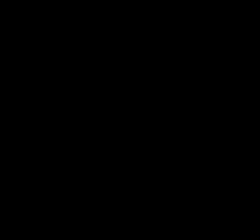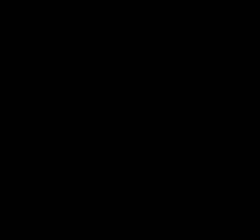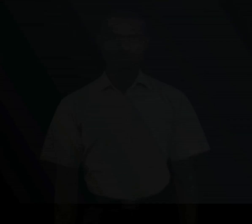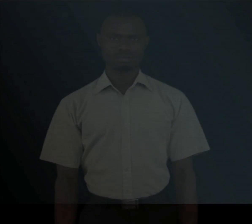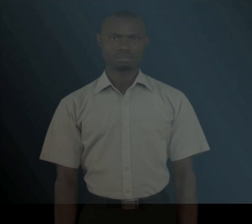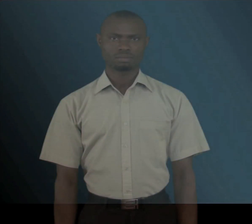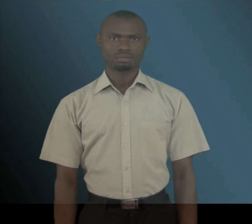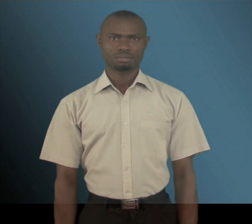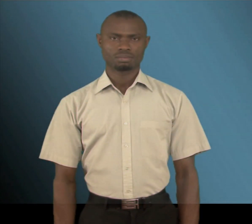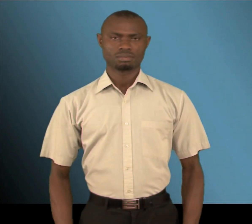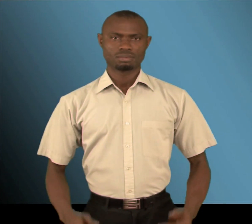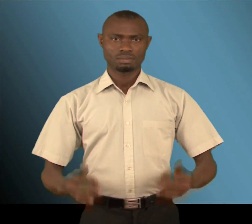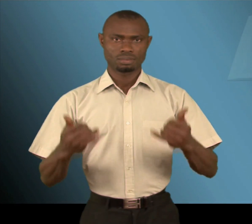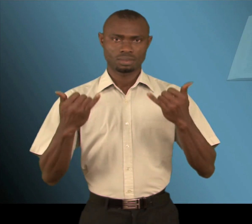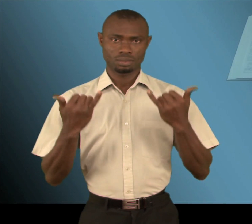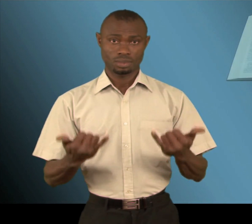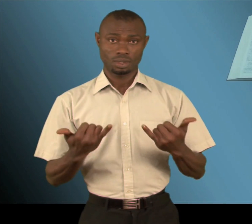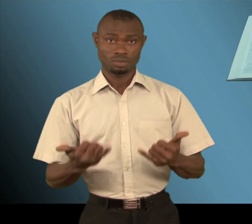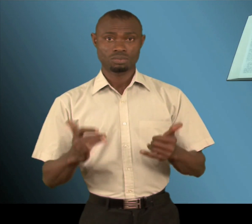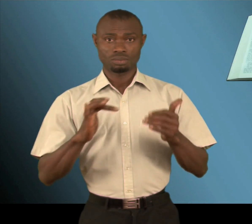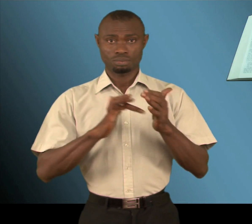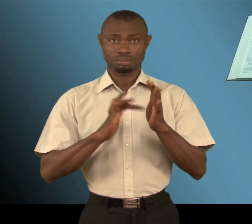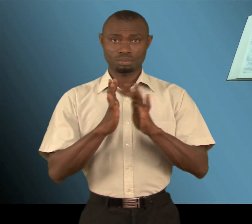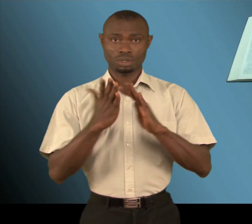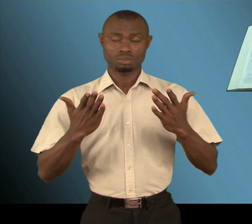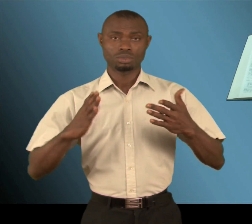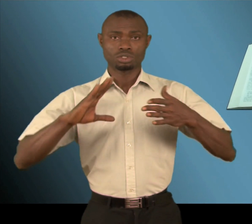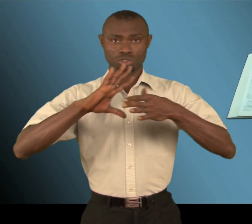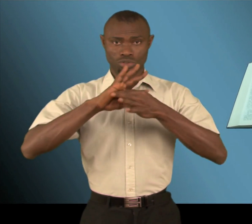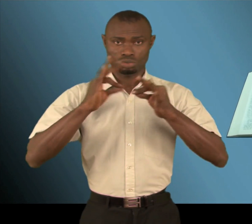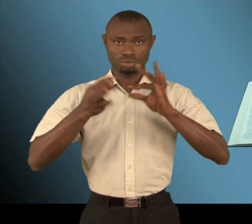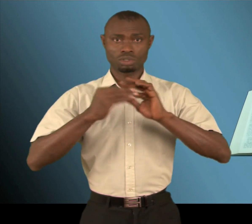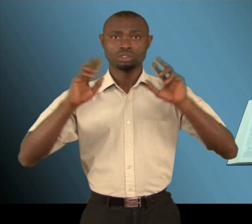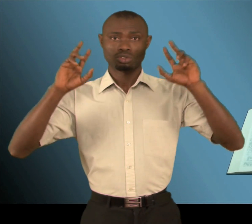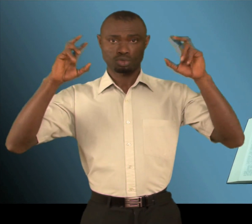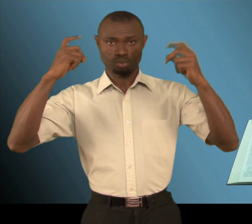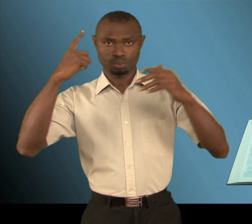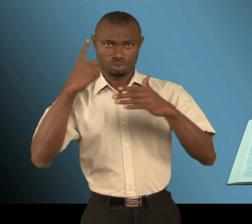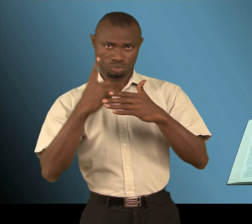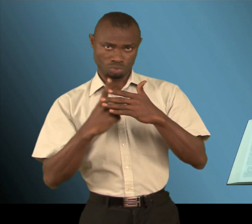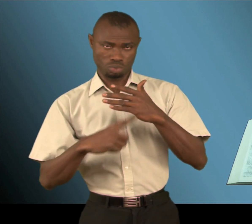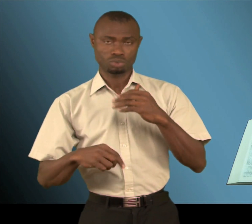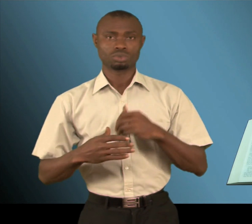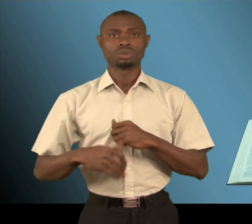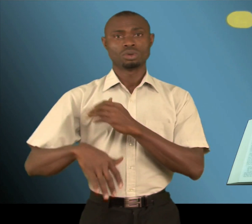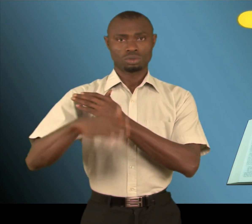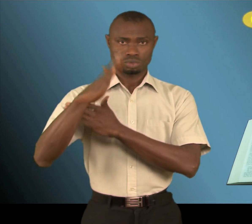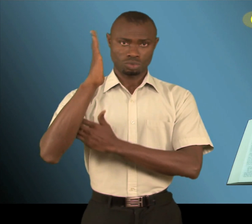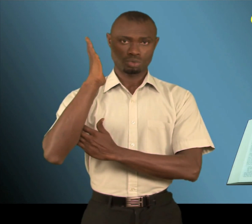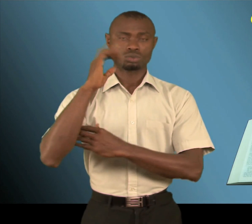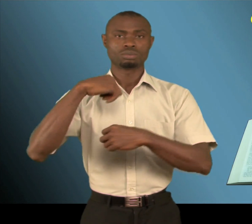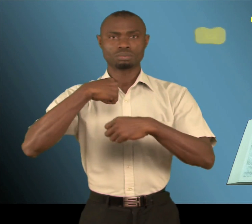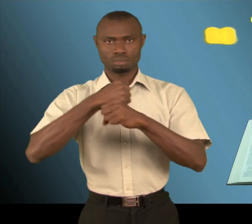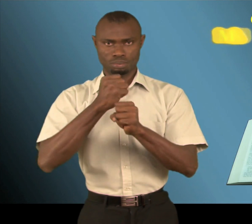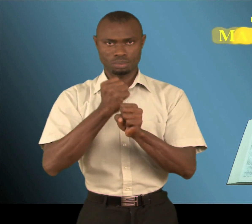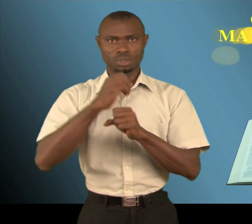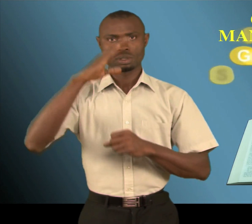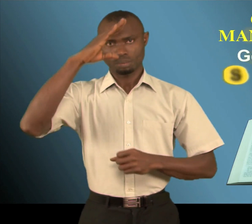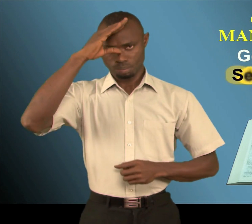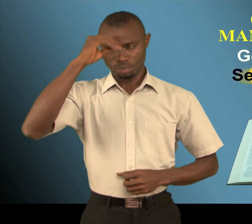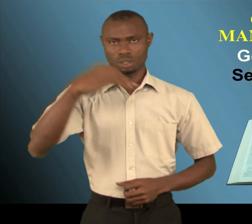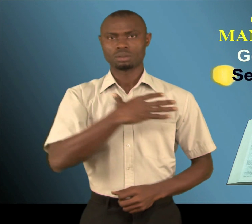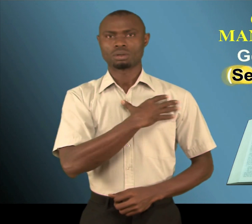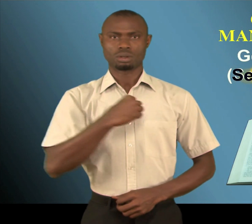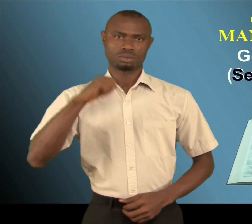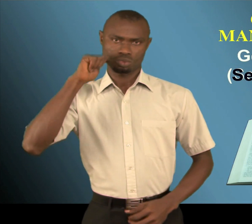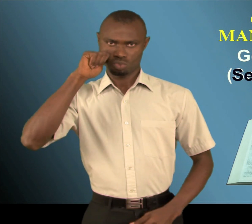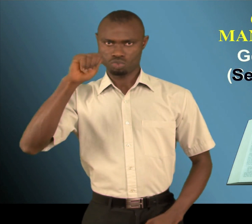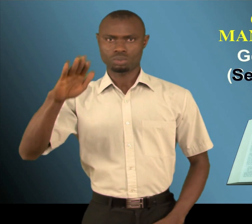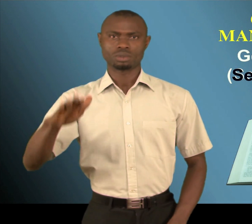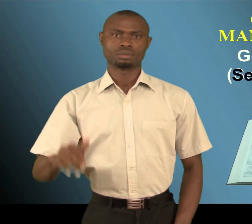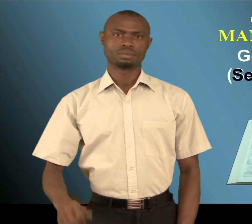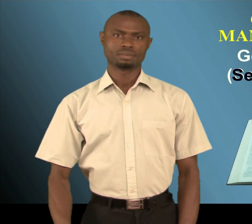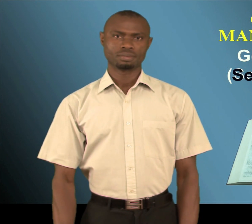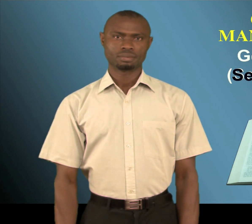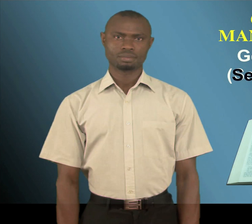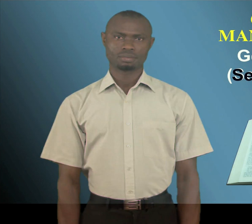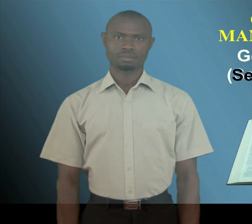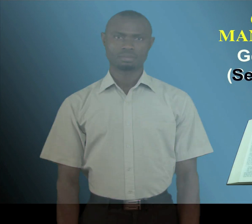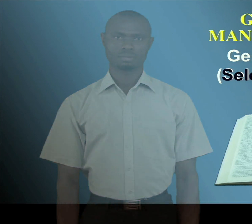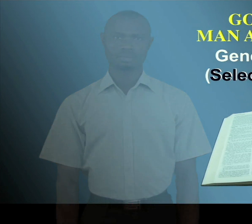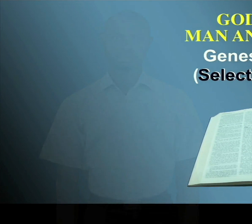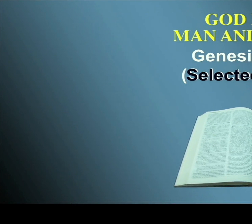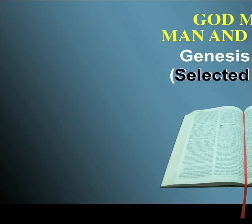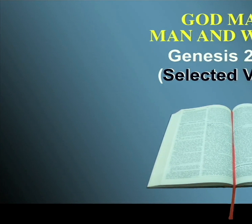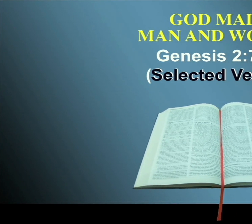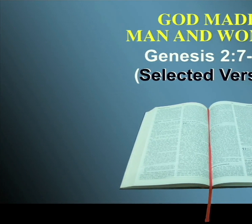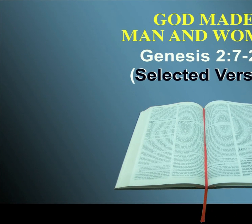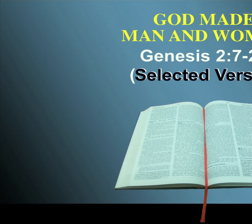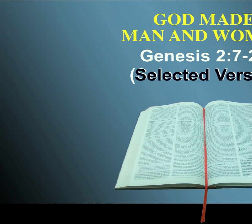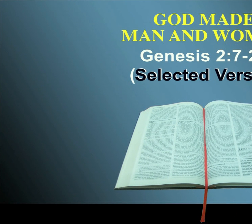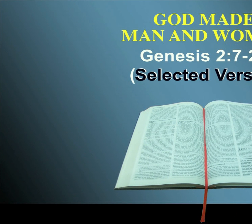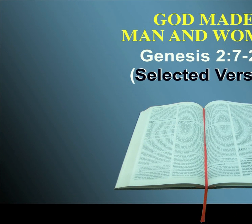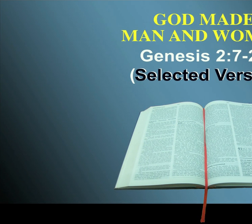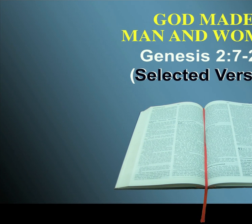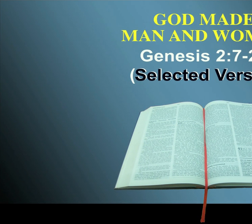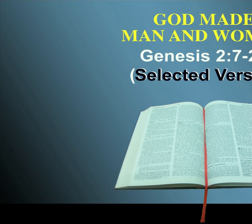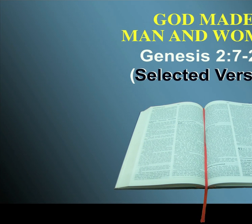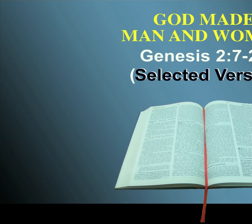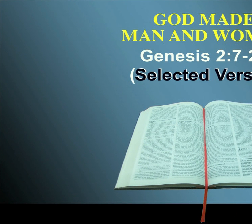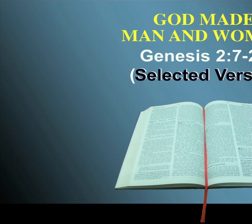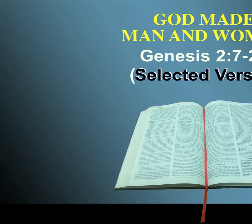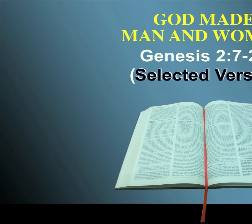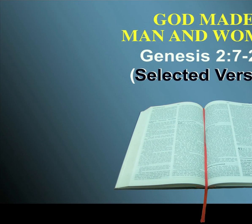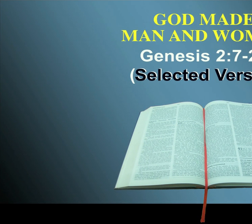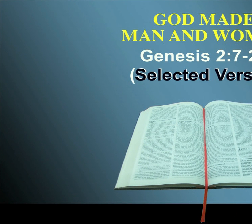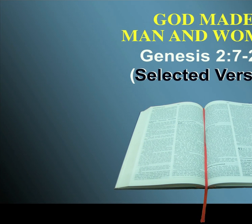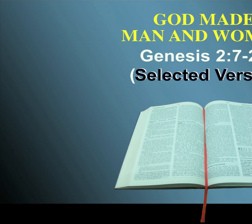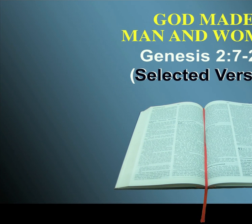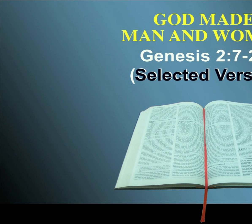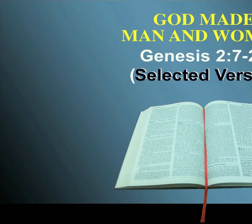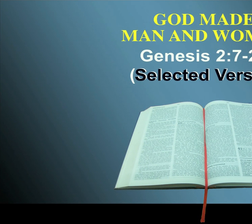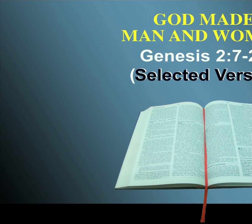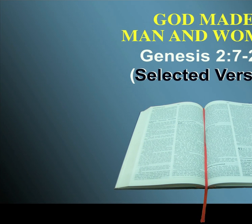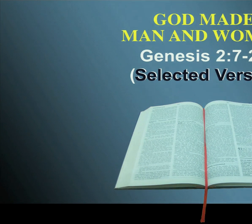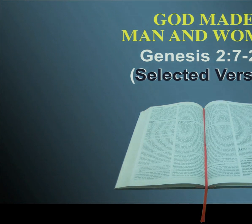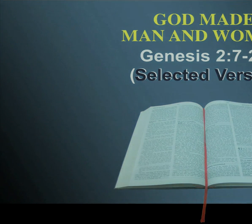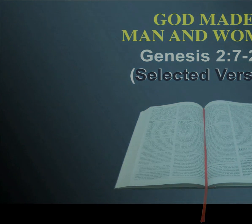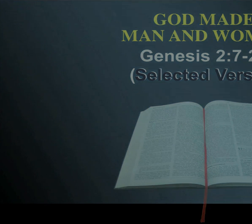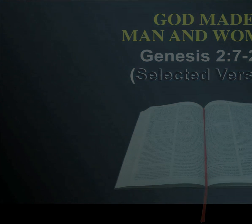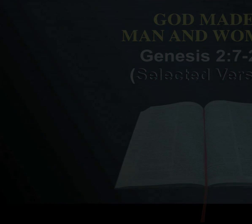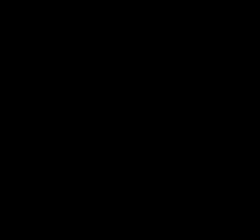God made man and woman